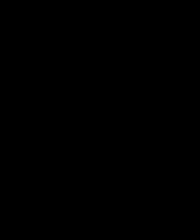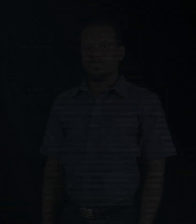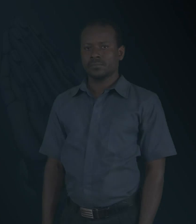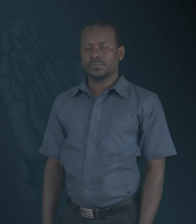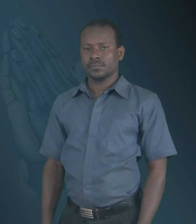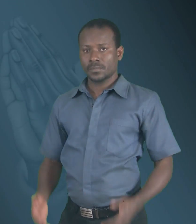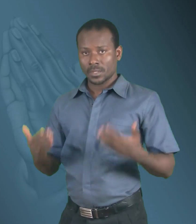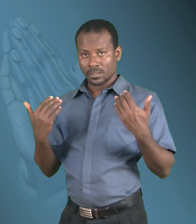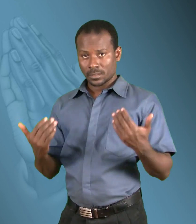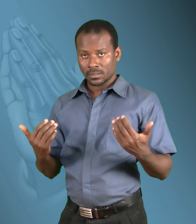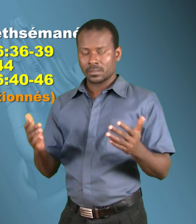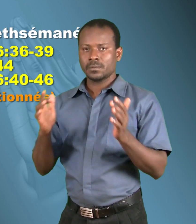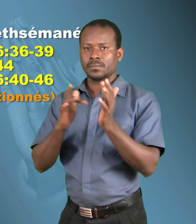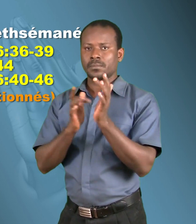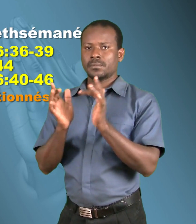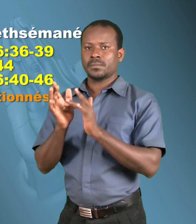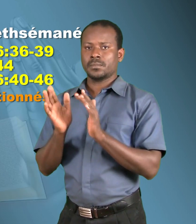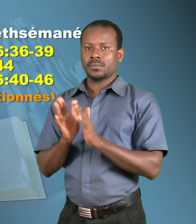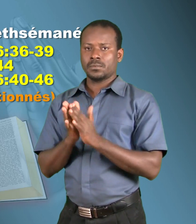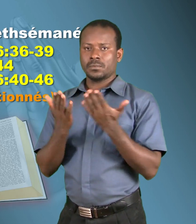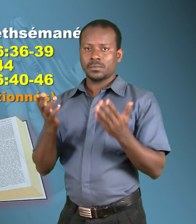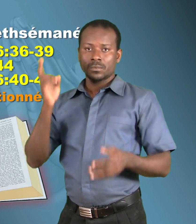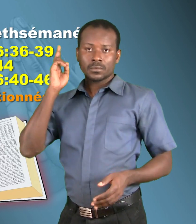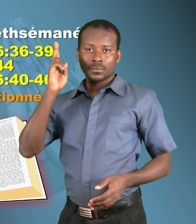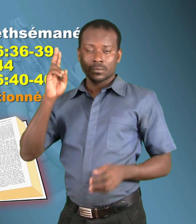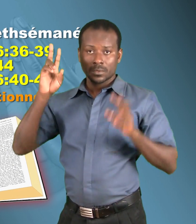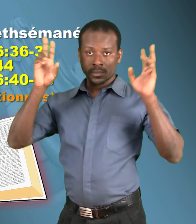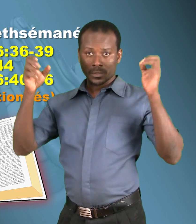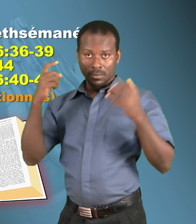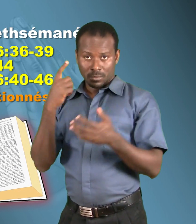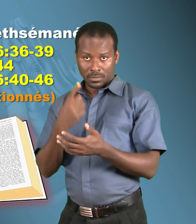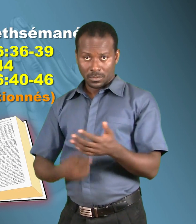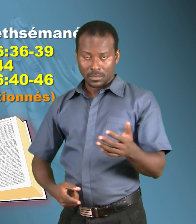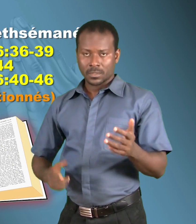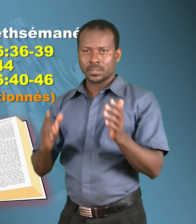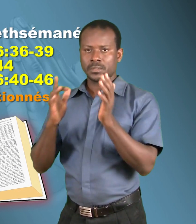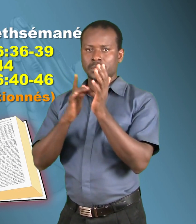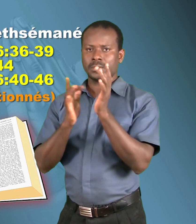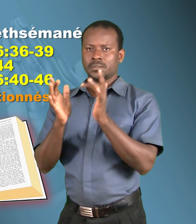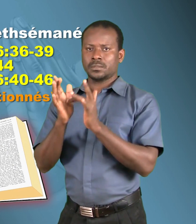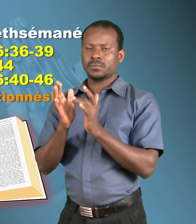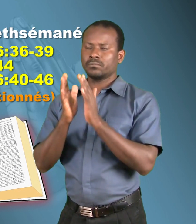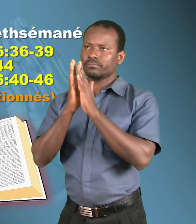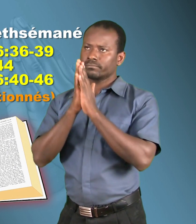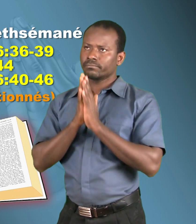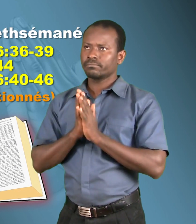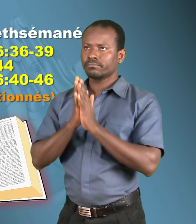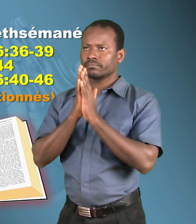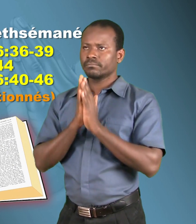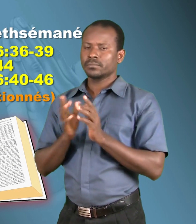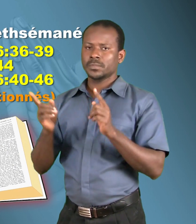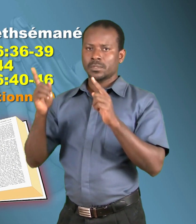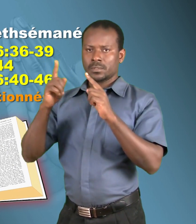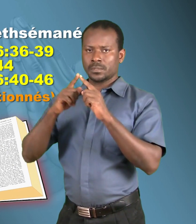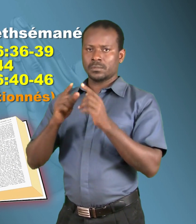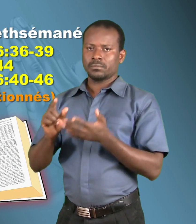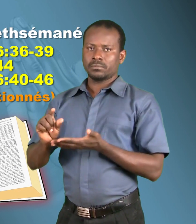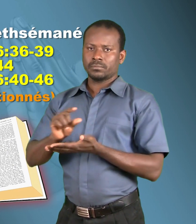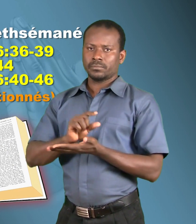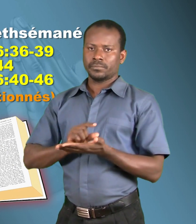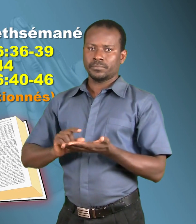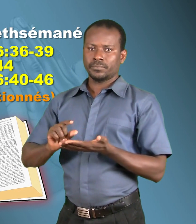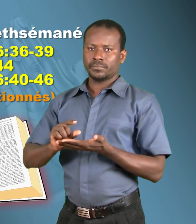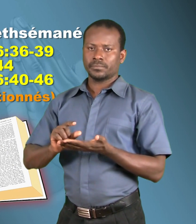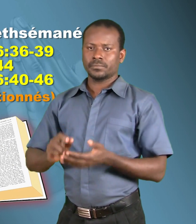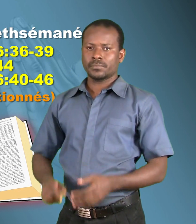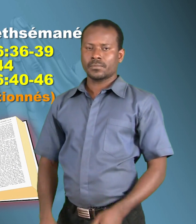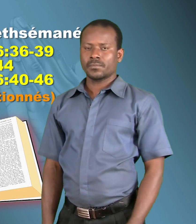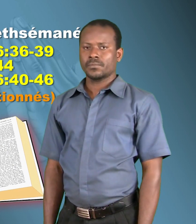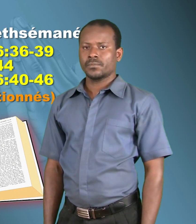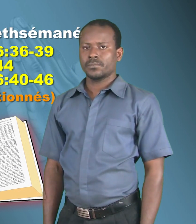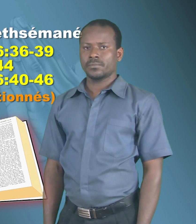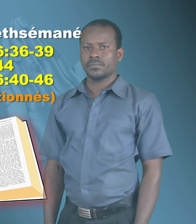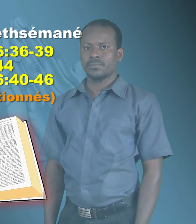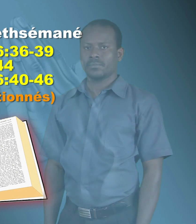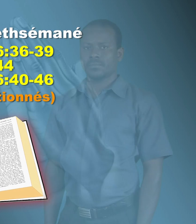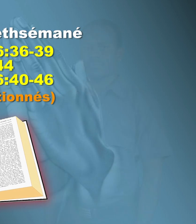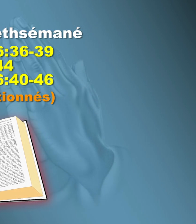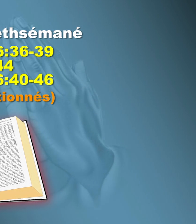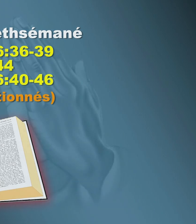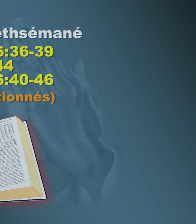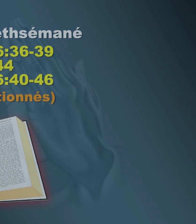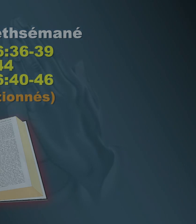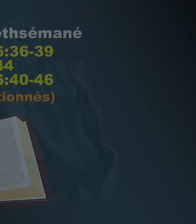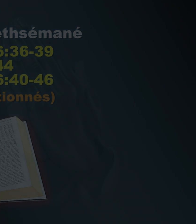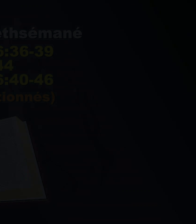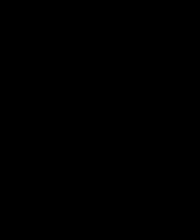Jesus prays in Gethsemane